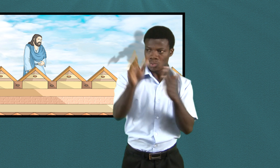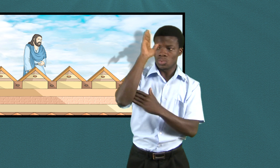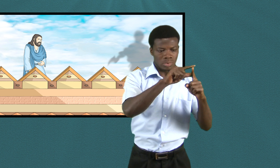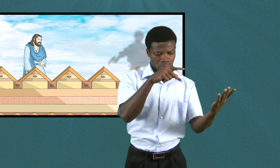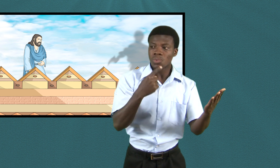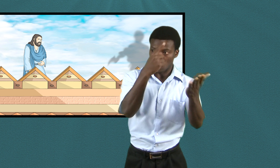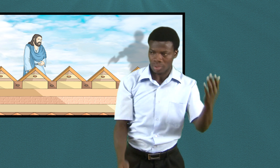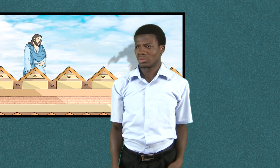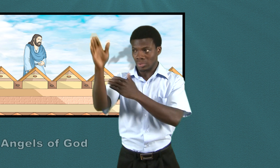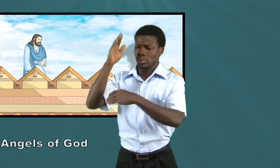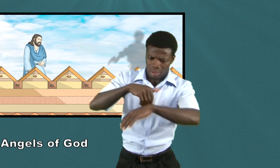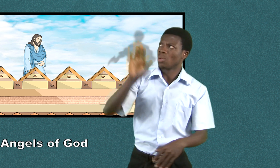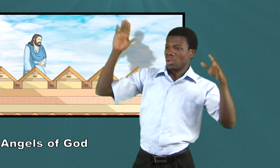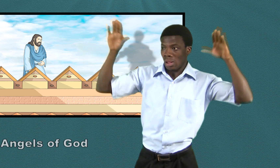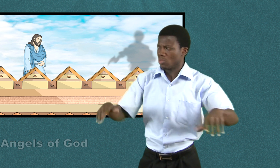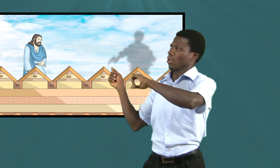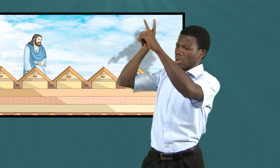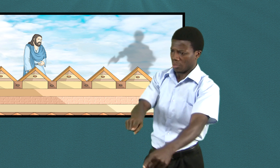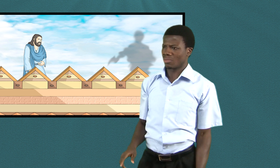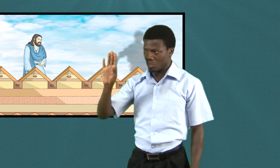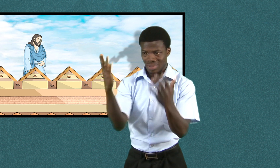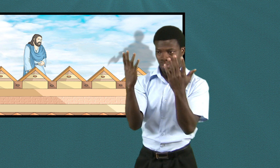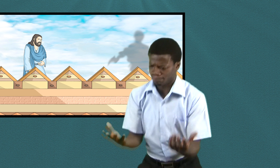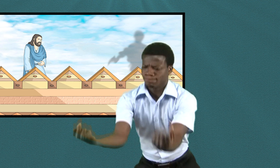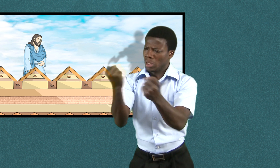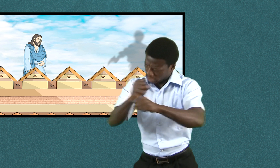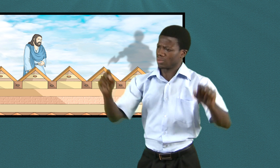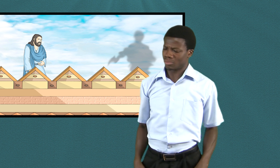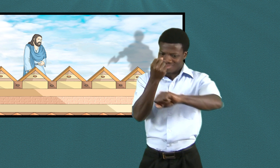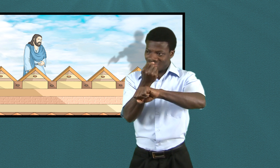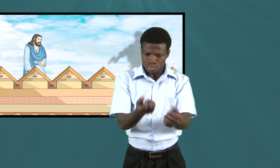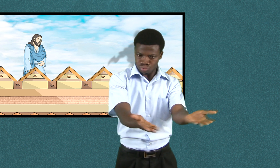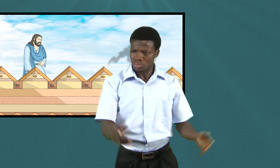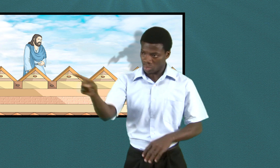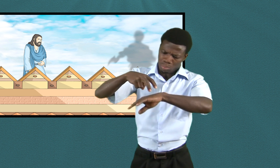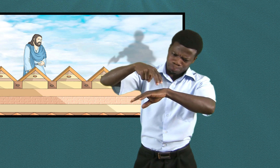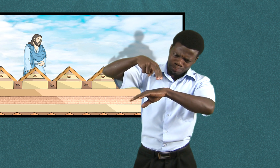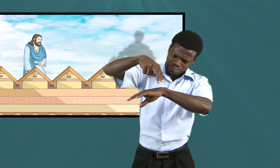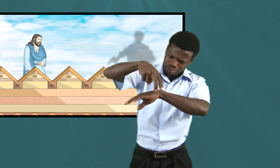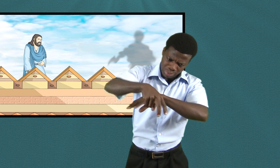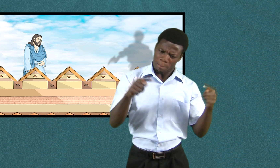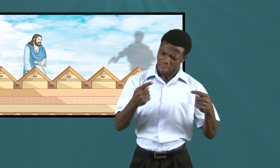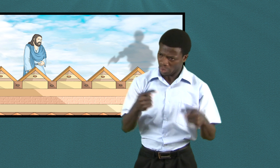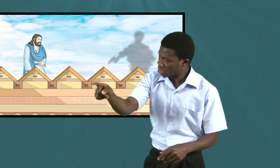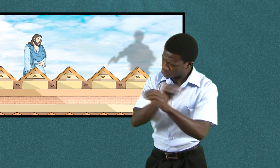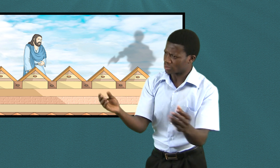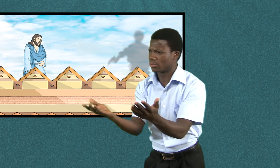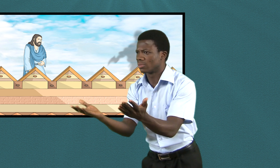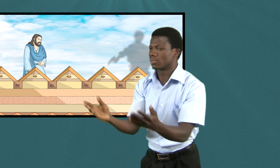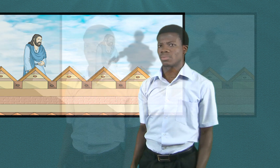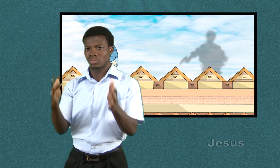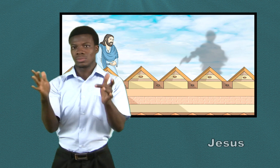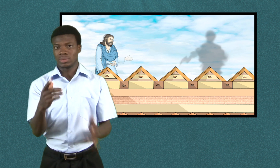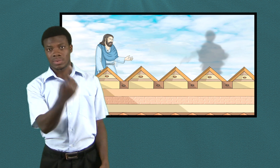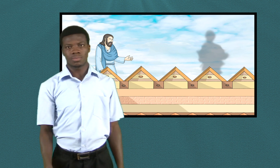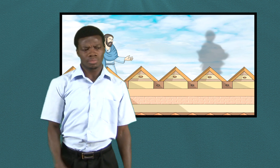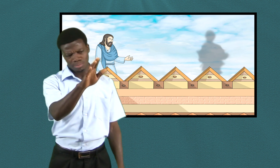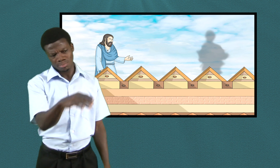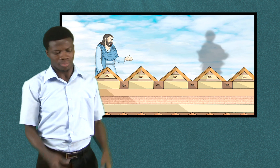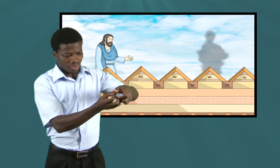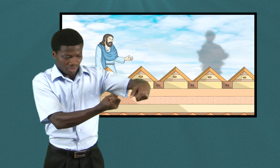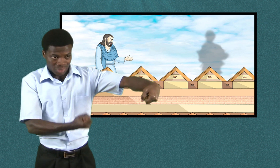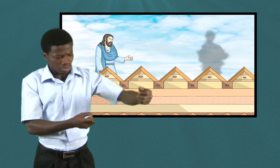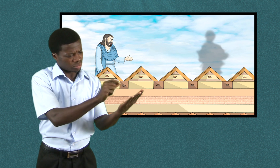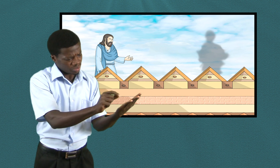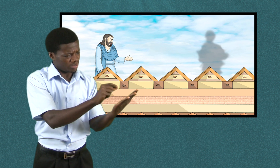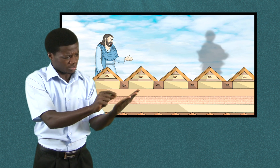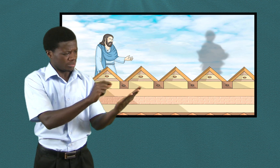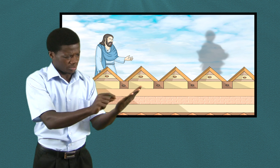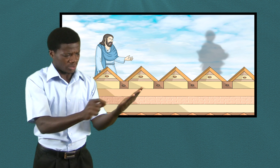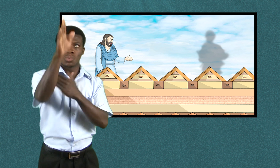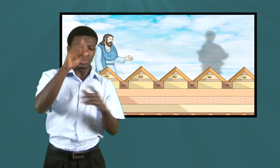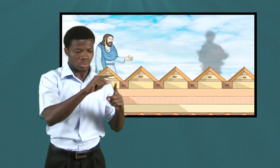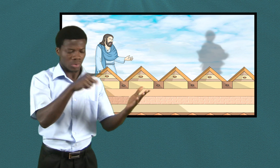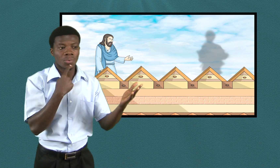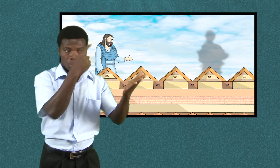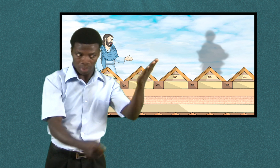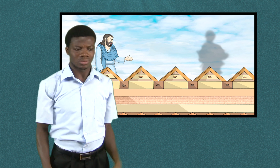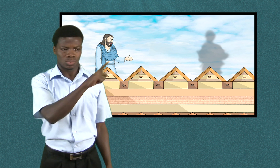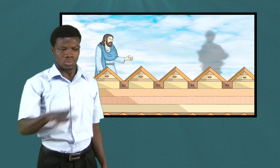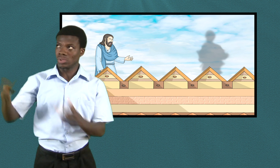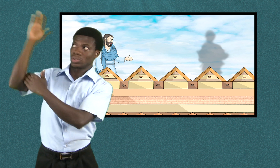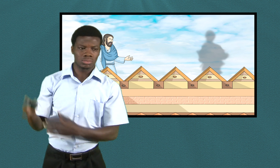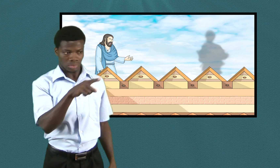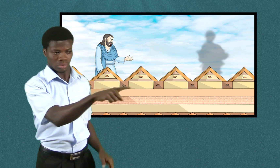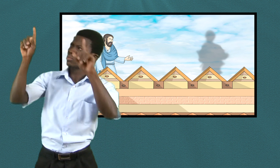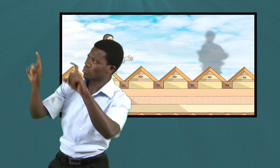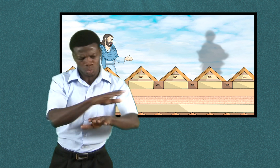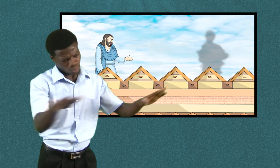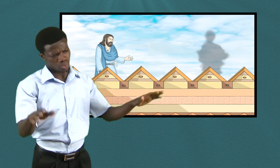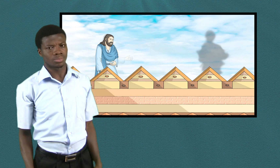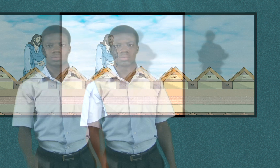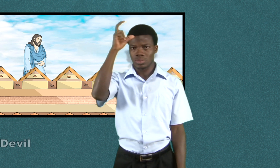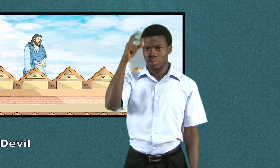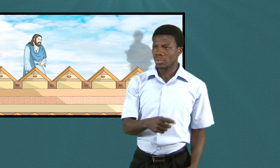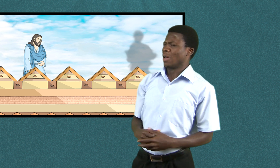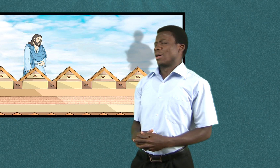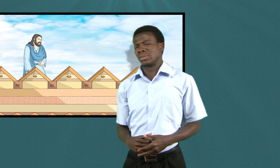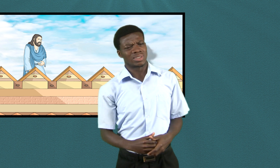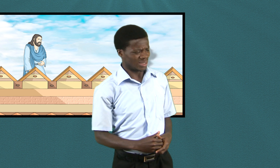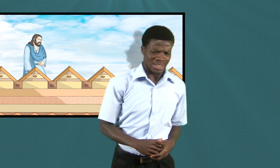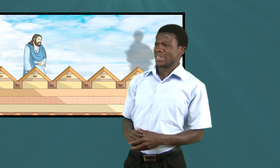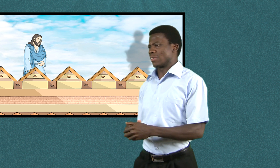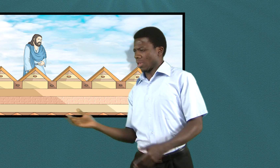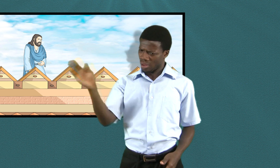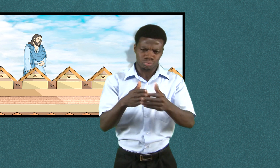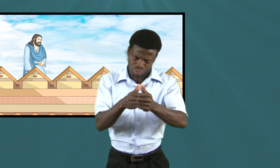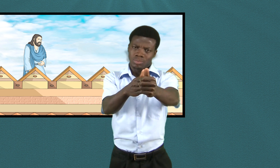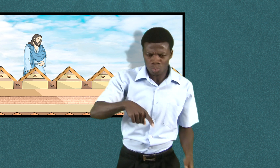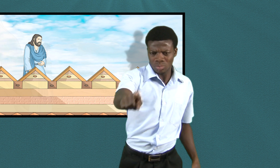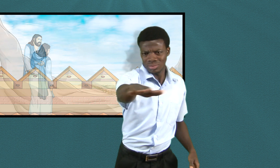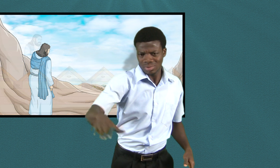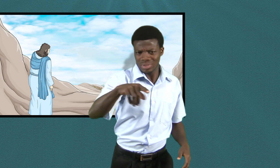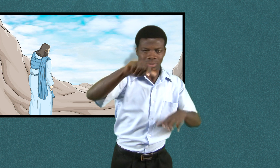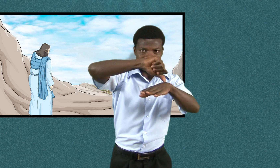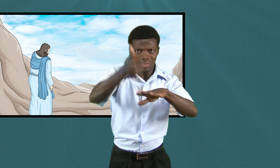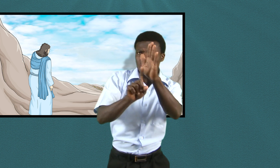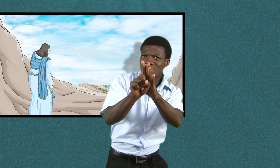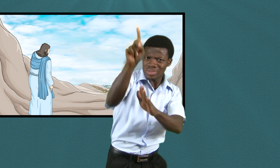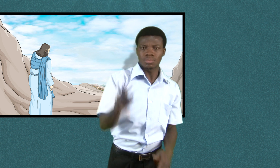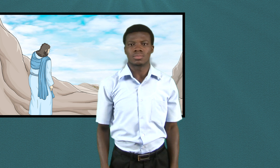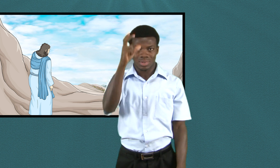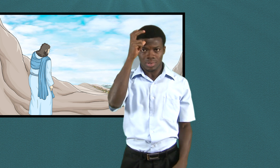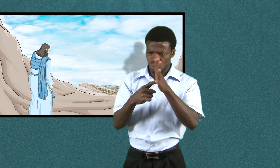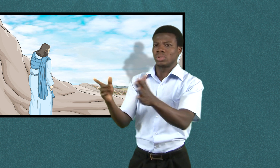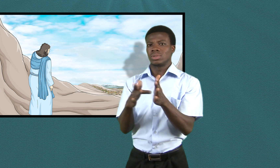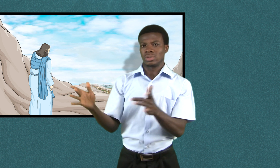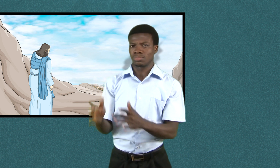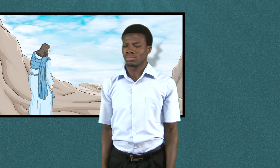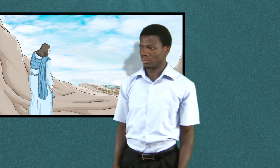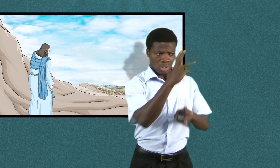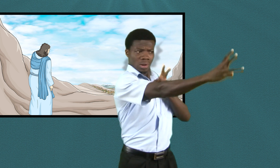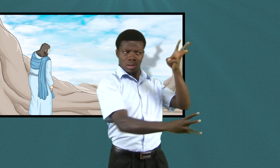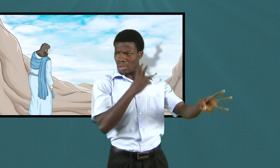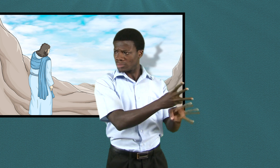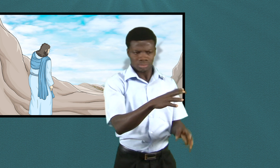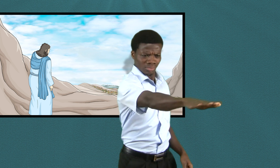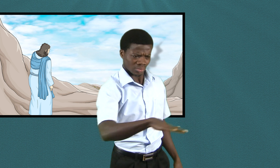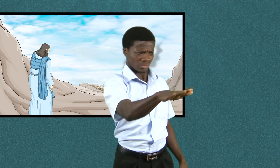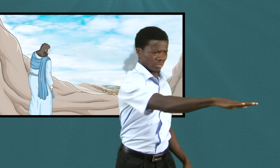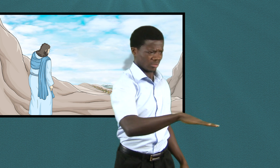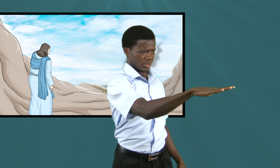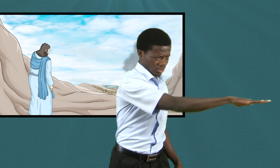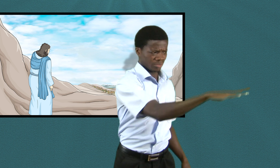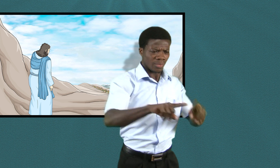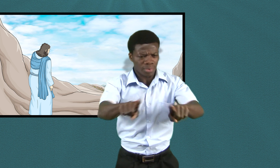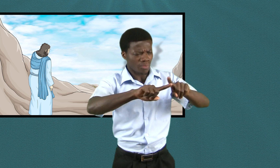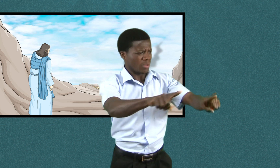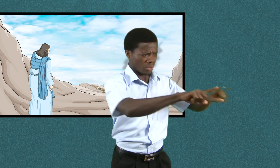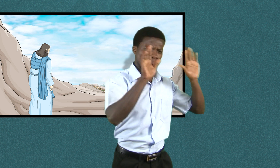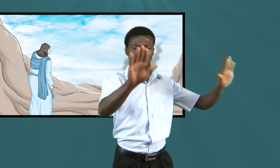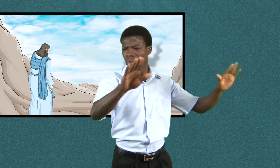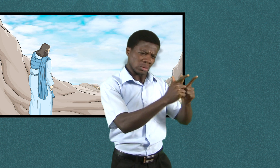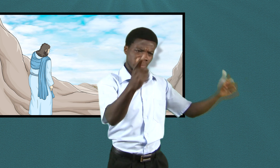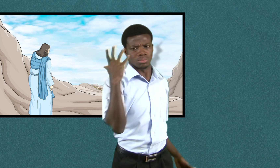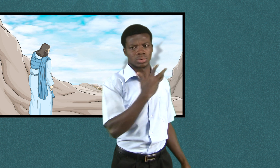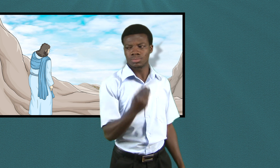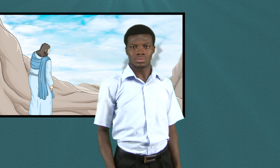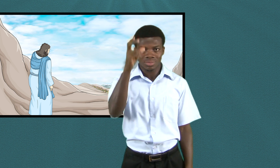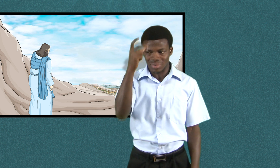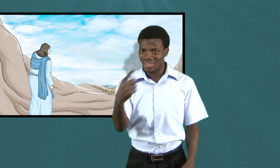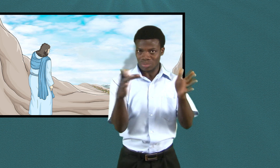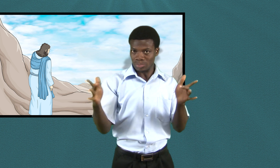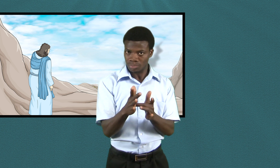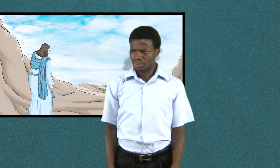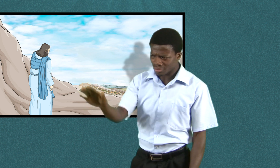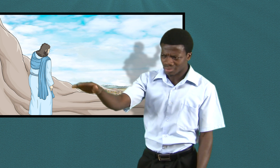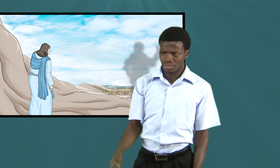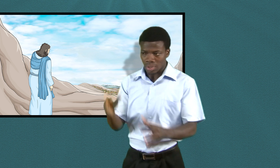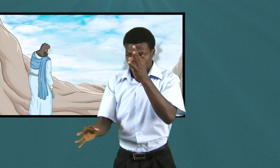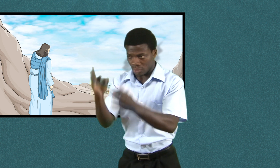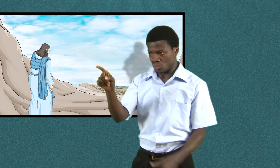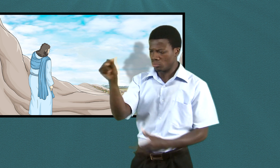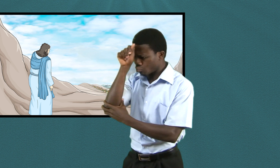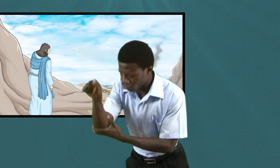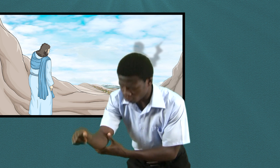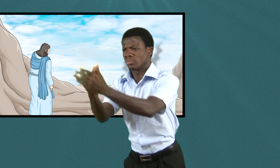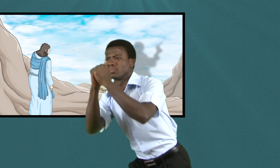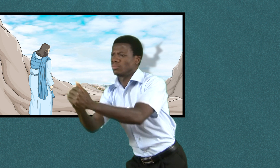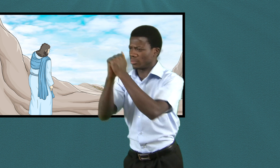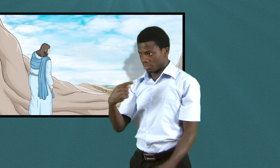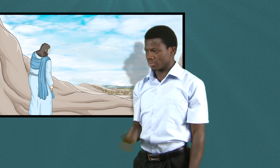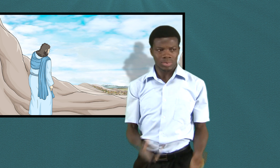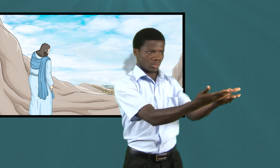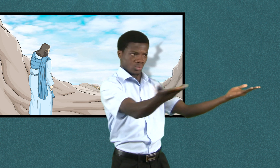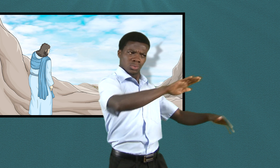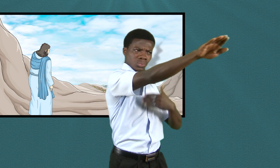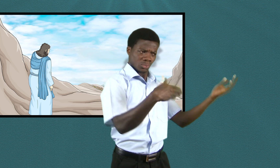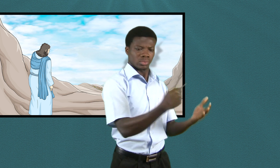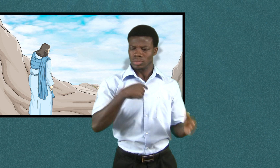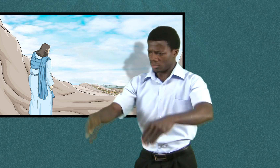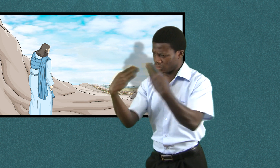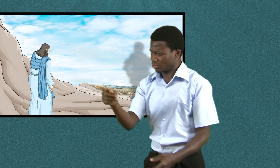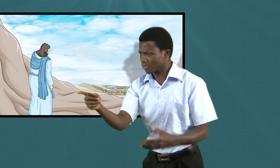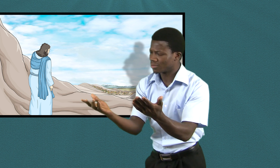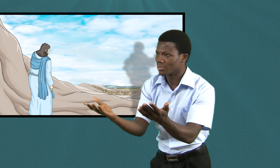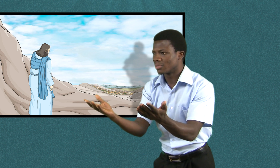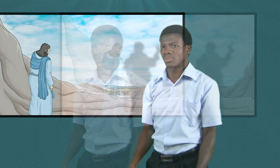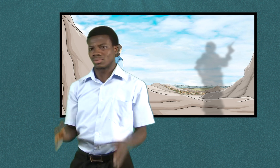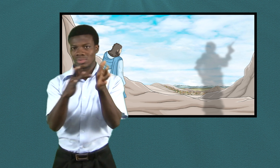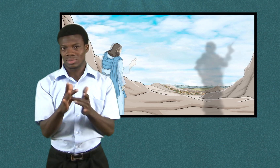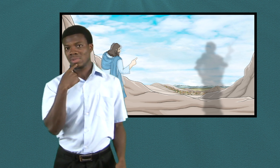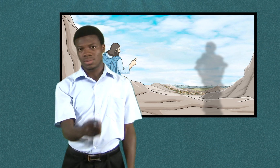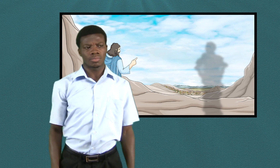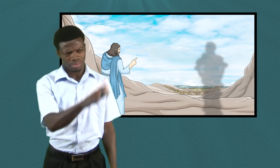For it is written: ‘He will command His angels concerning You, and they will lift You up in their hands, so that You will not strike Your foot against a stone.’” Jesus replied, “It is also written: ‘Do not put the Lord your God to the test.’” Again, the devil took Him to a very high mountain and showed Him all the kingdoms of the world and their glory.